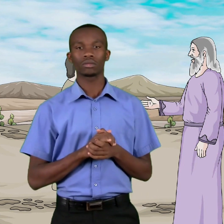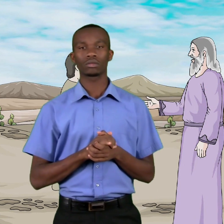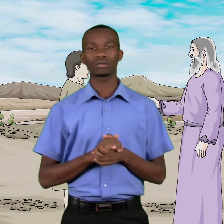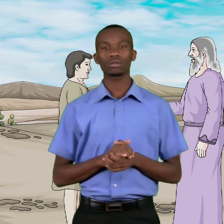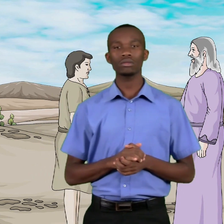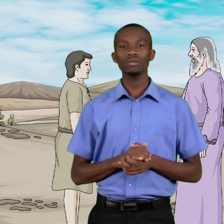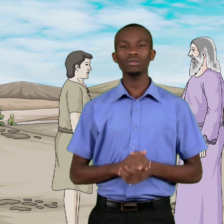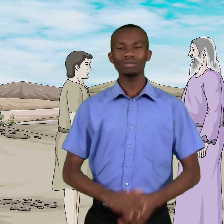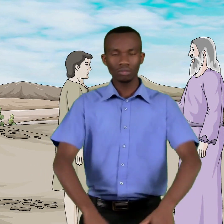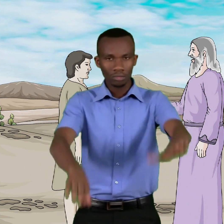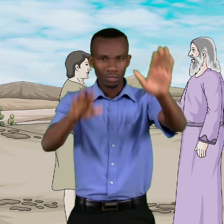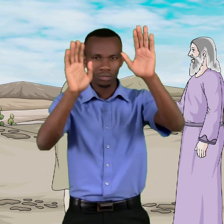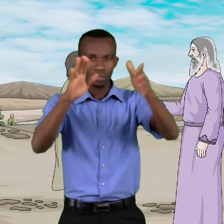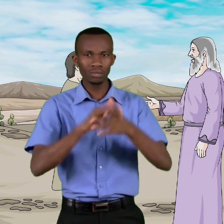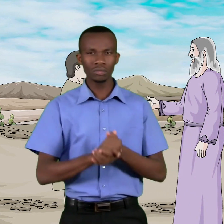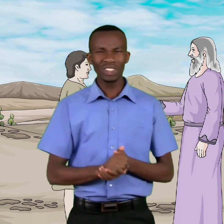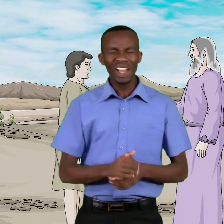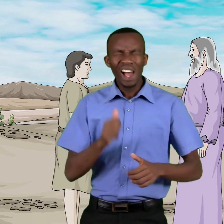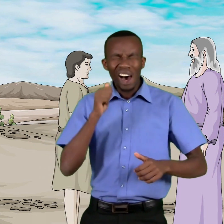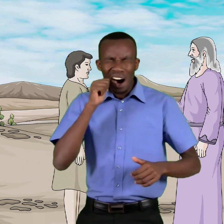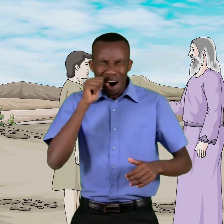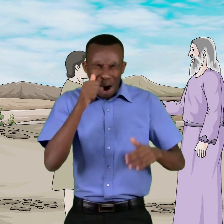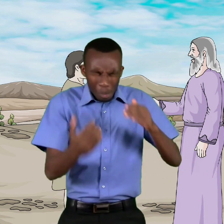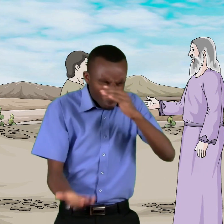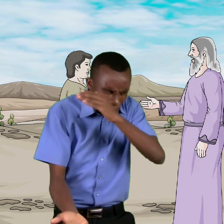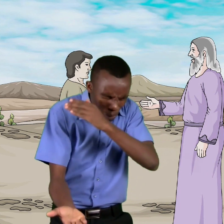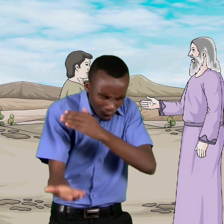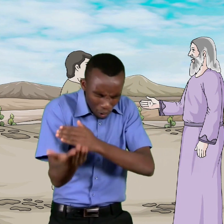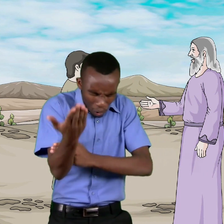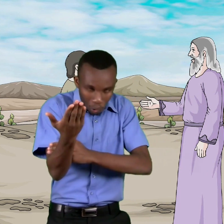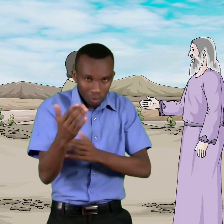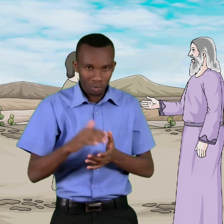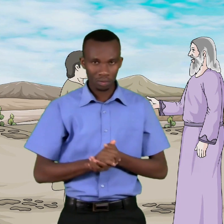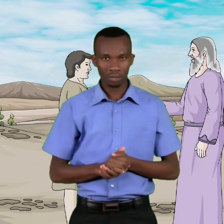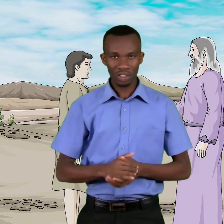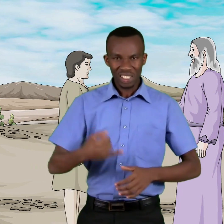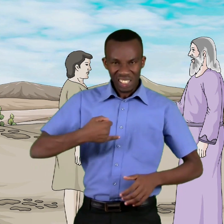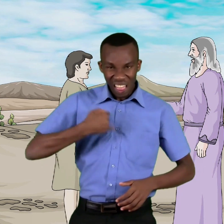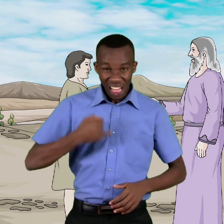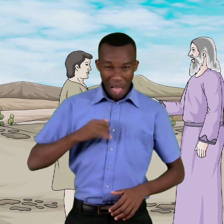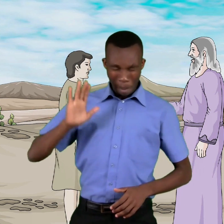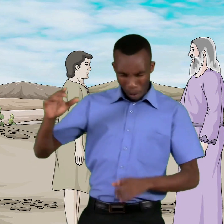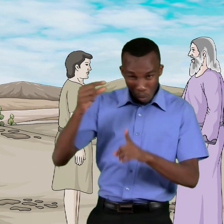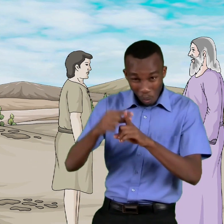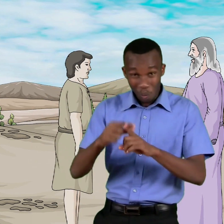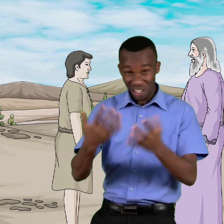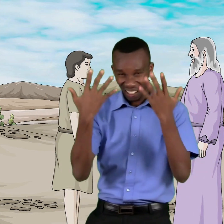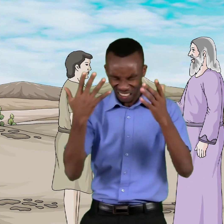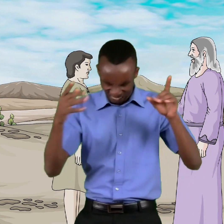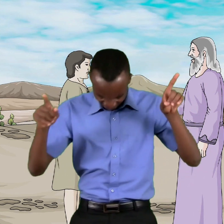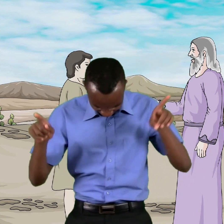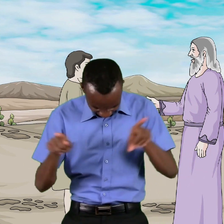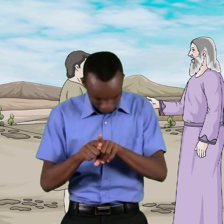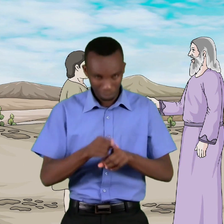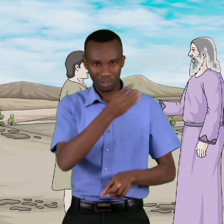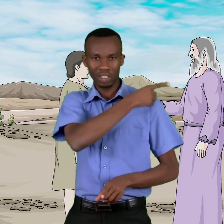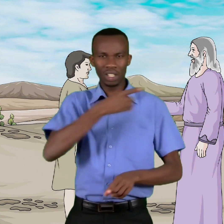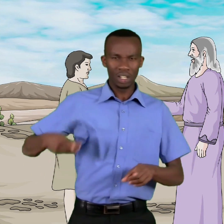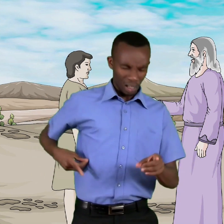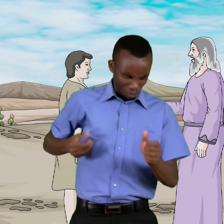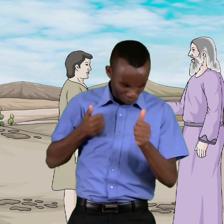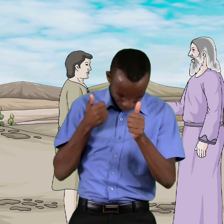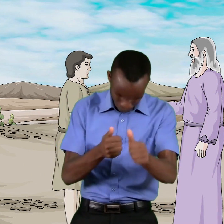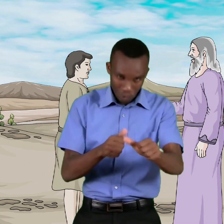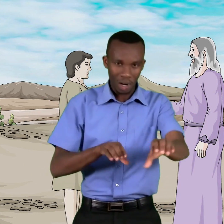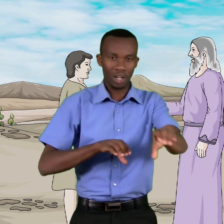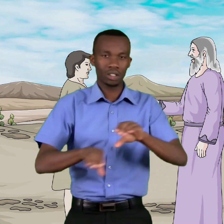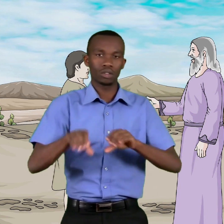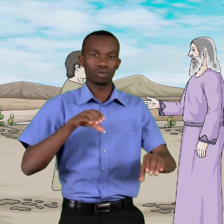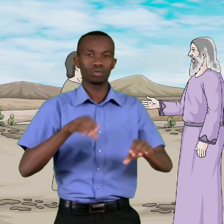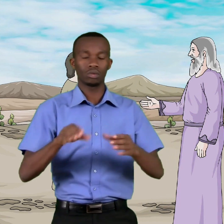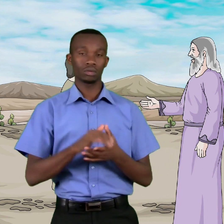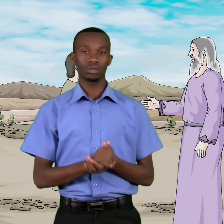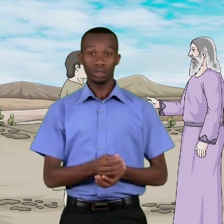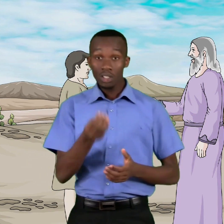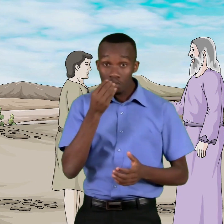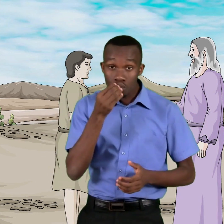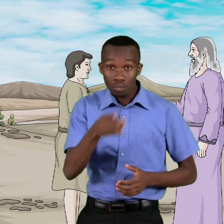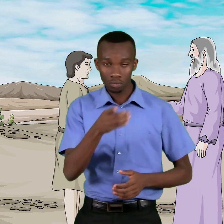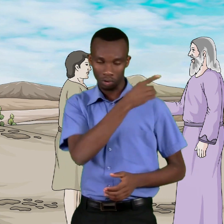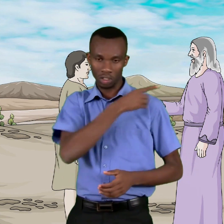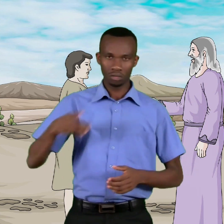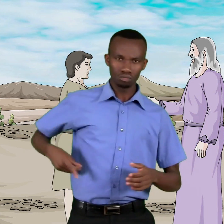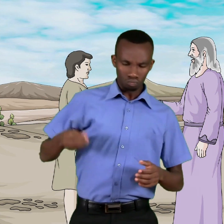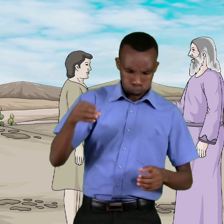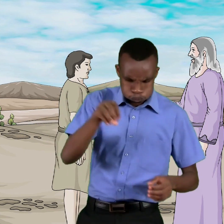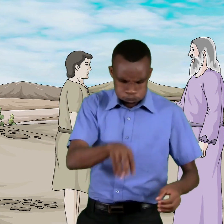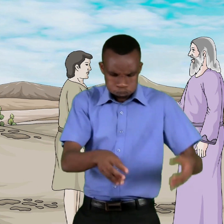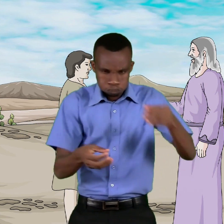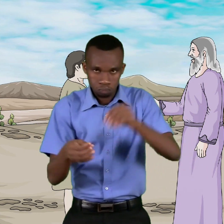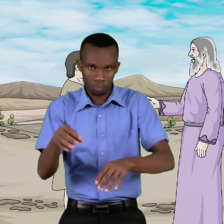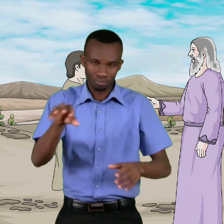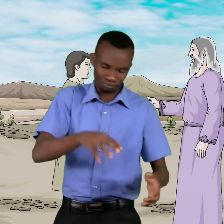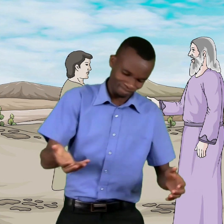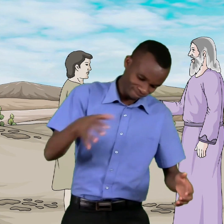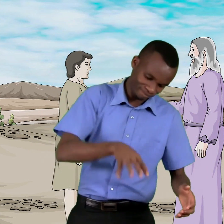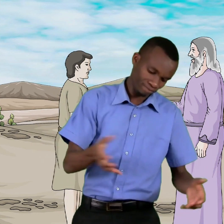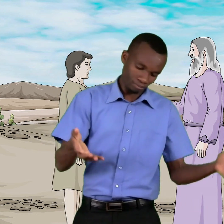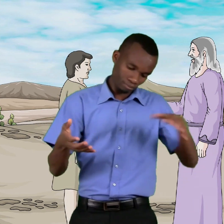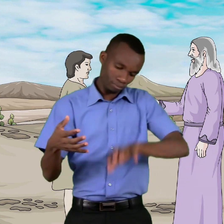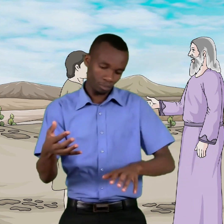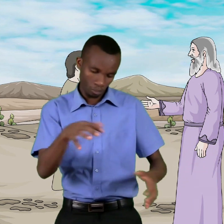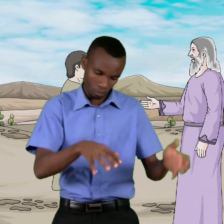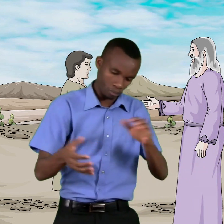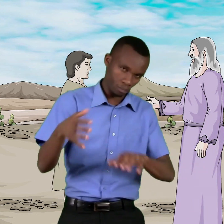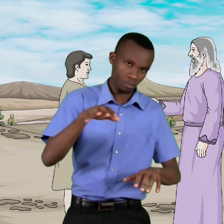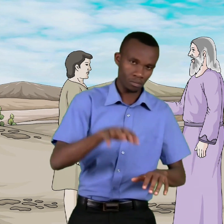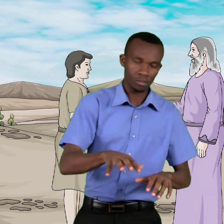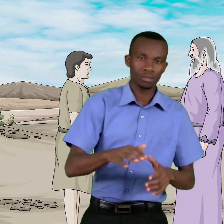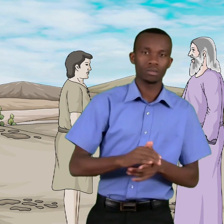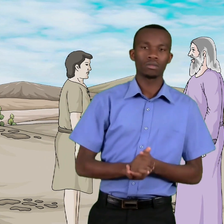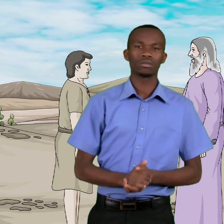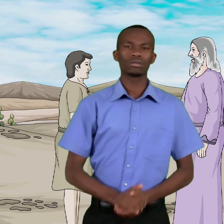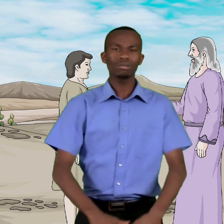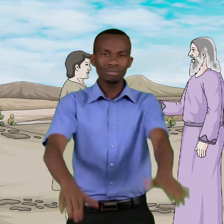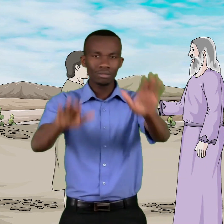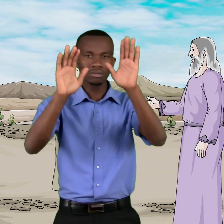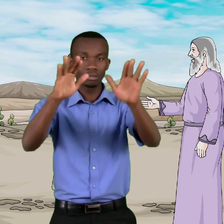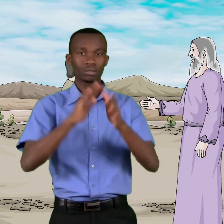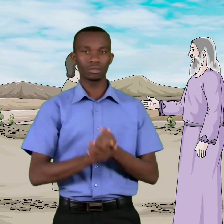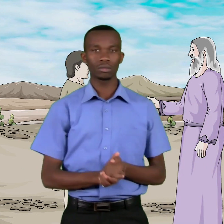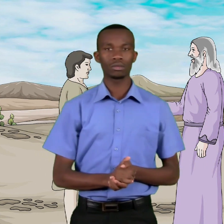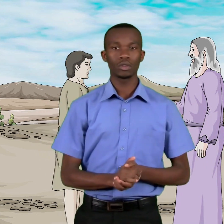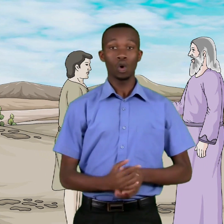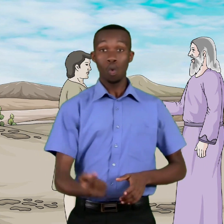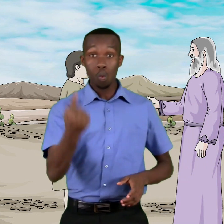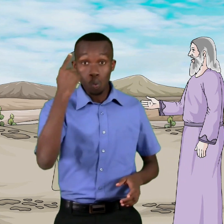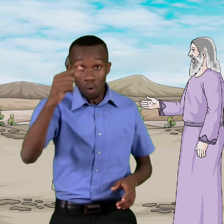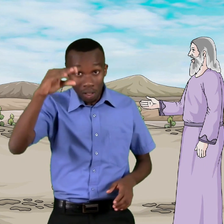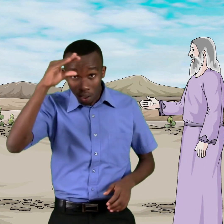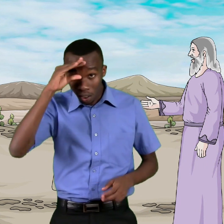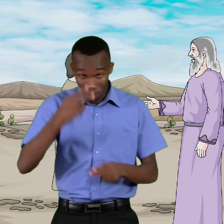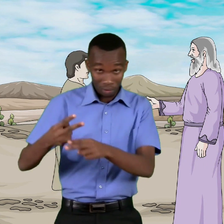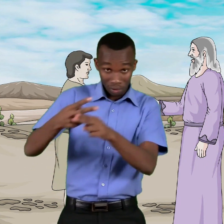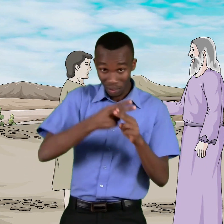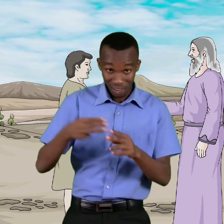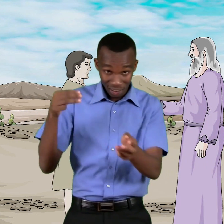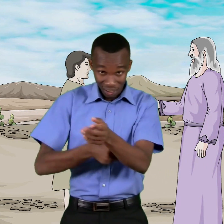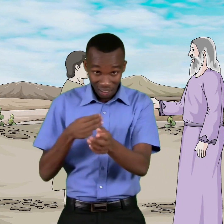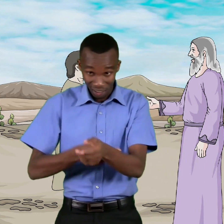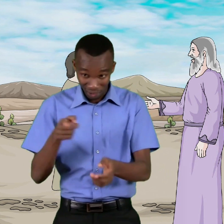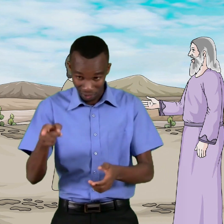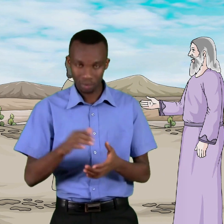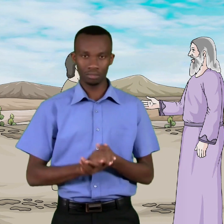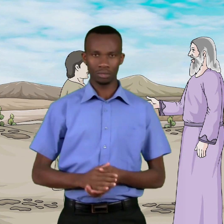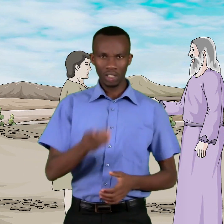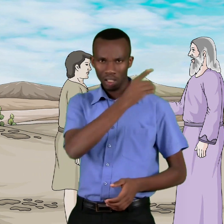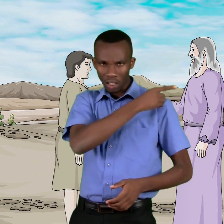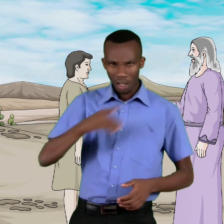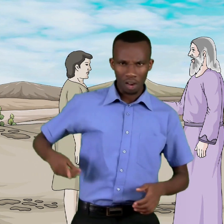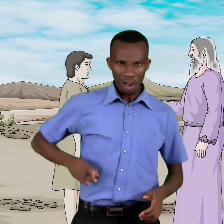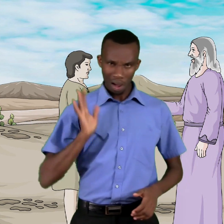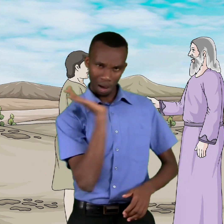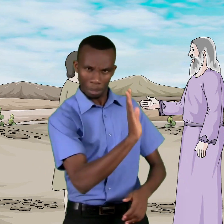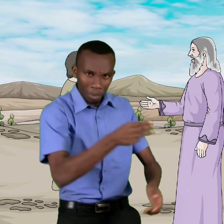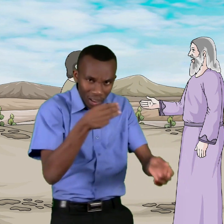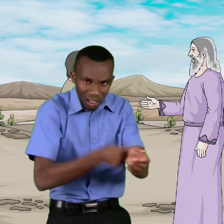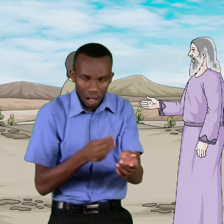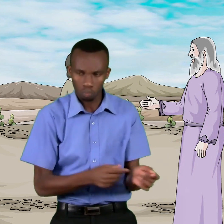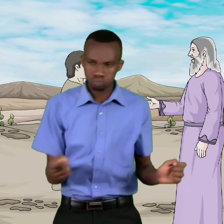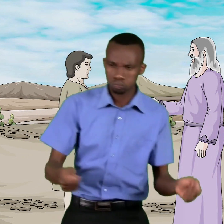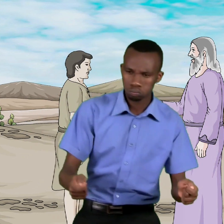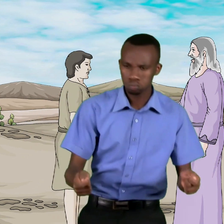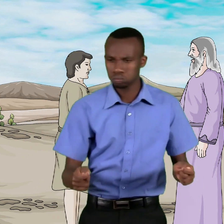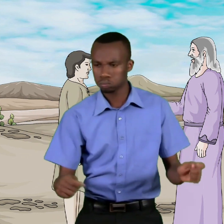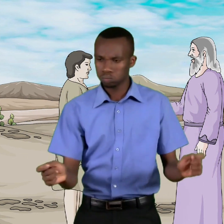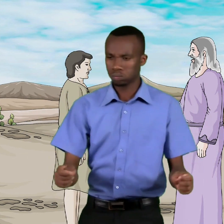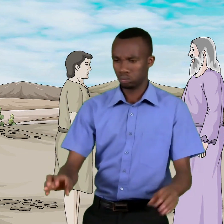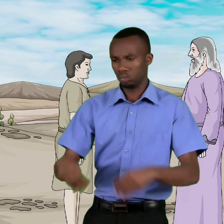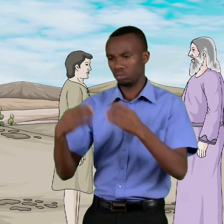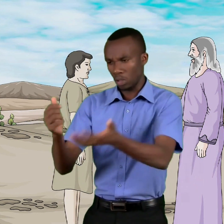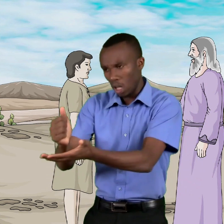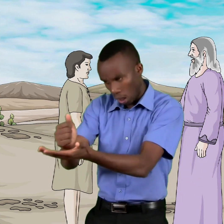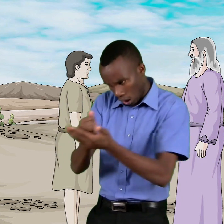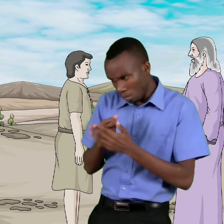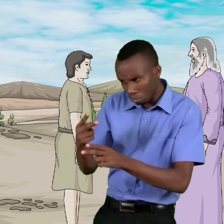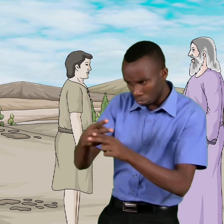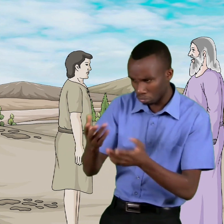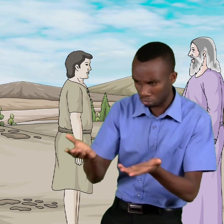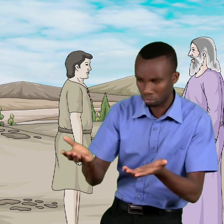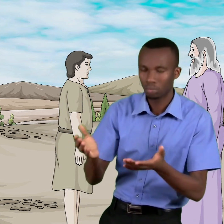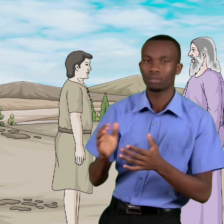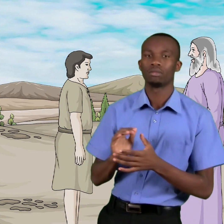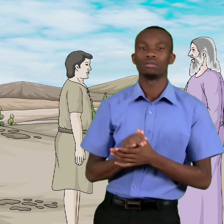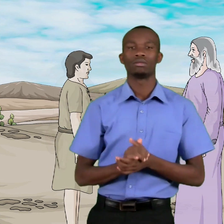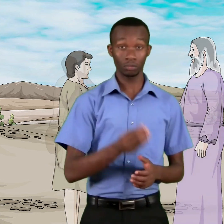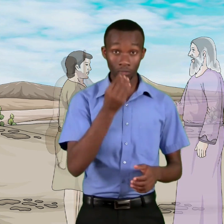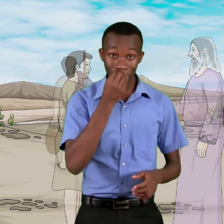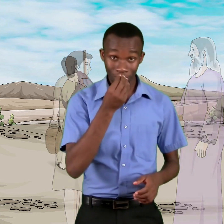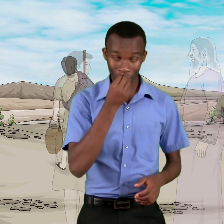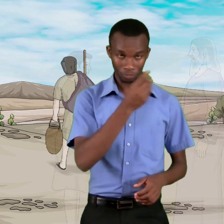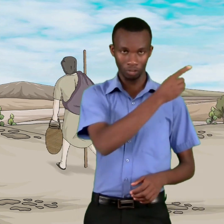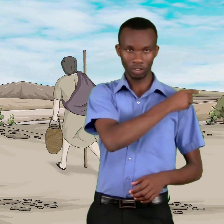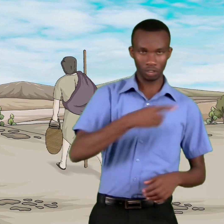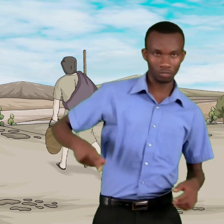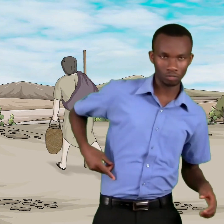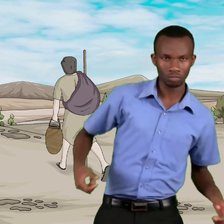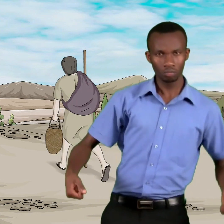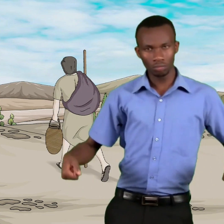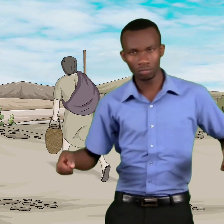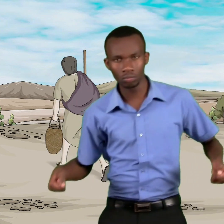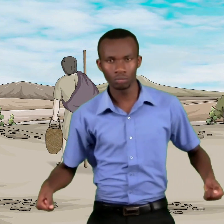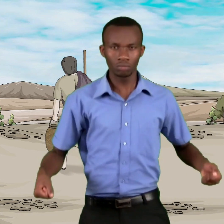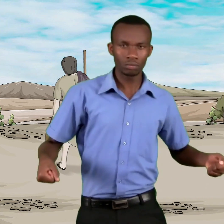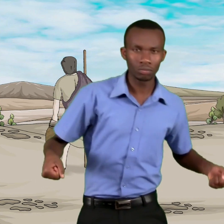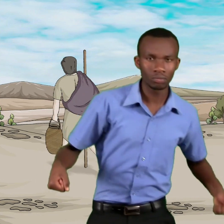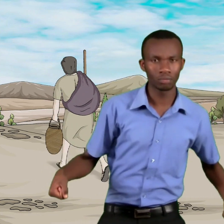They are with Saul and all the men of Israel in the Valley of Elah, fighting against the Philistines.”